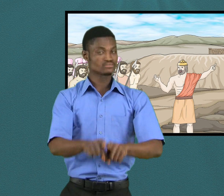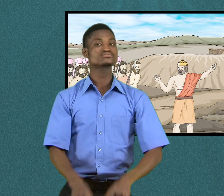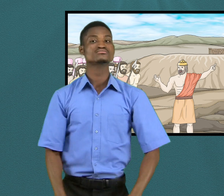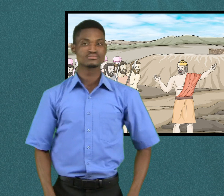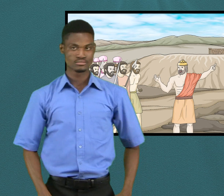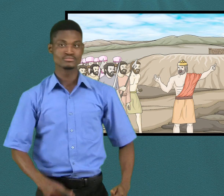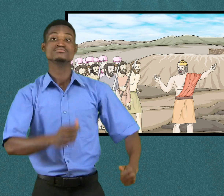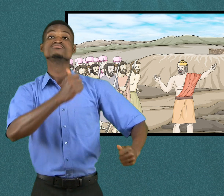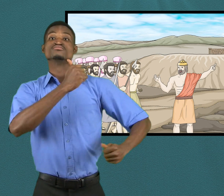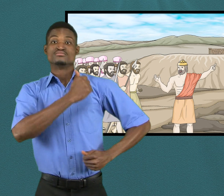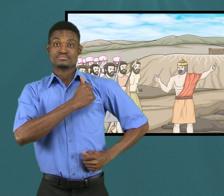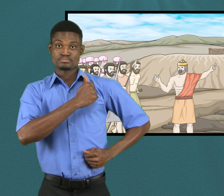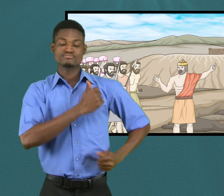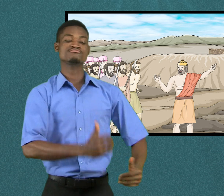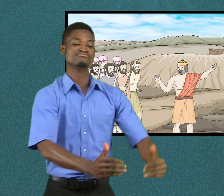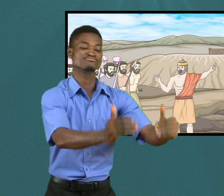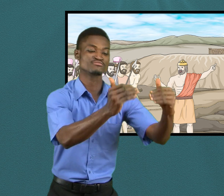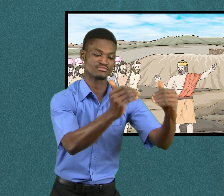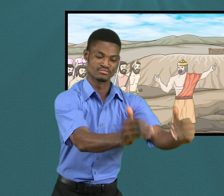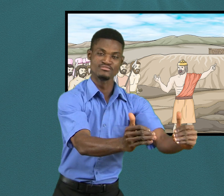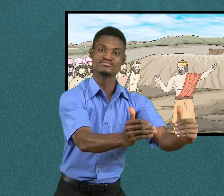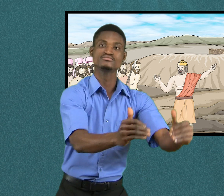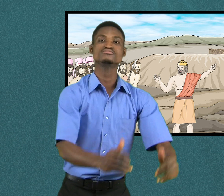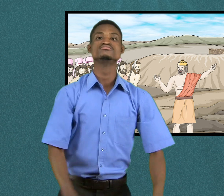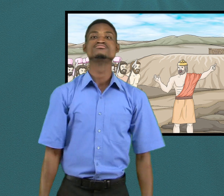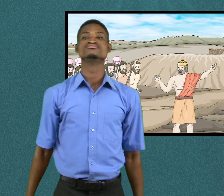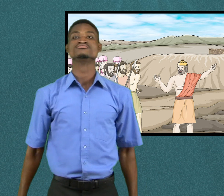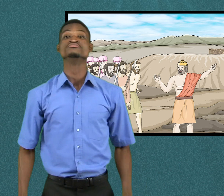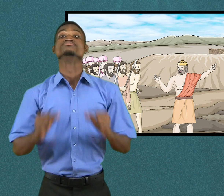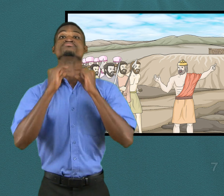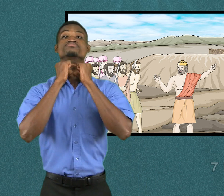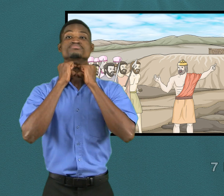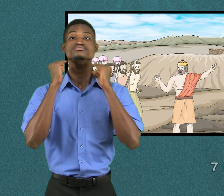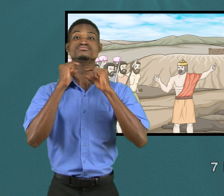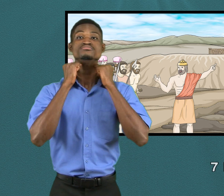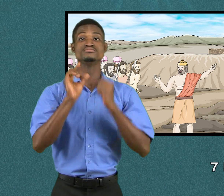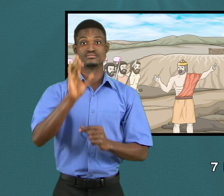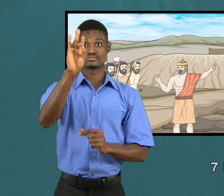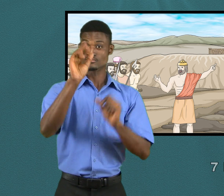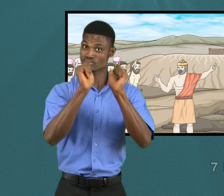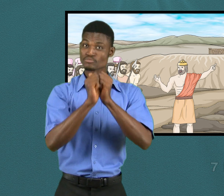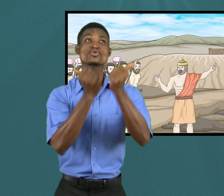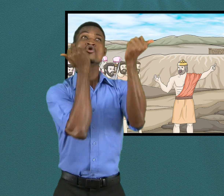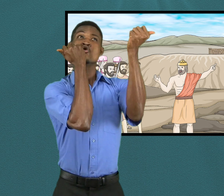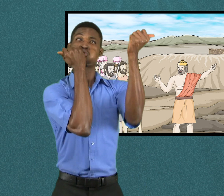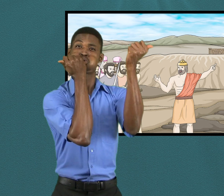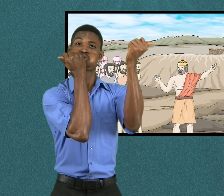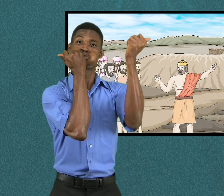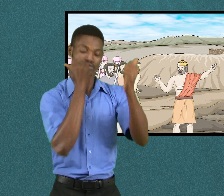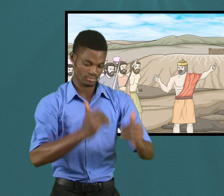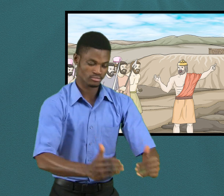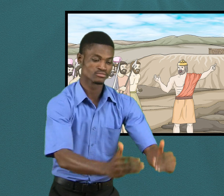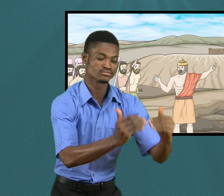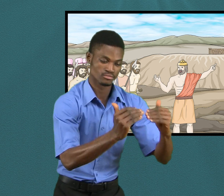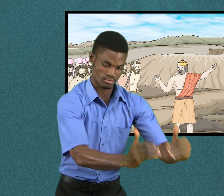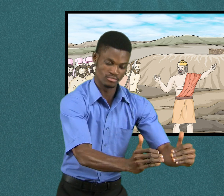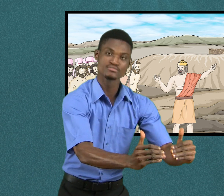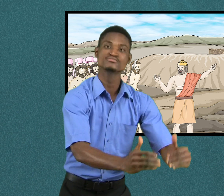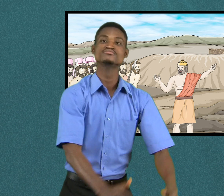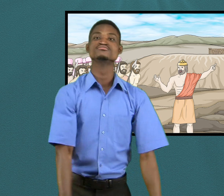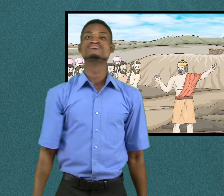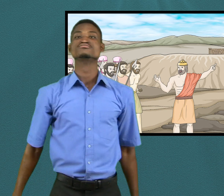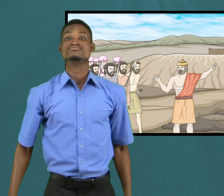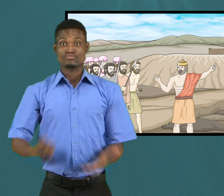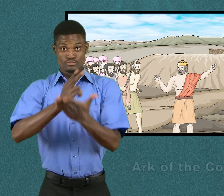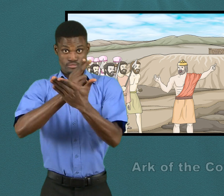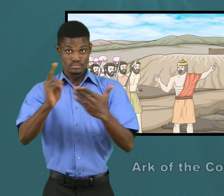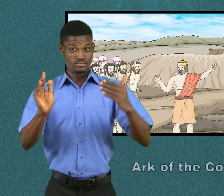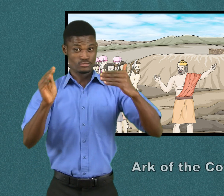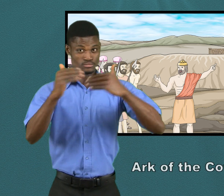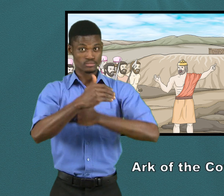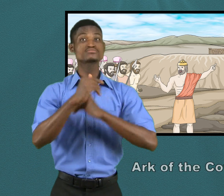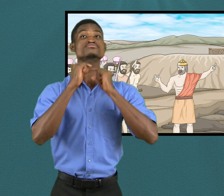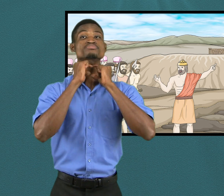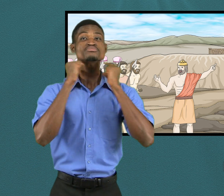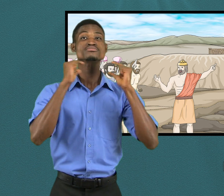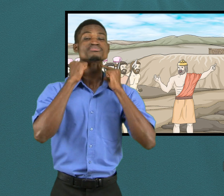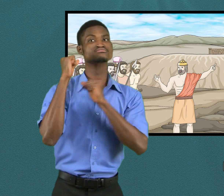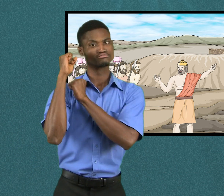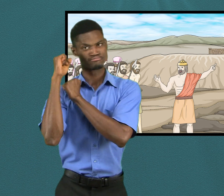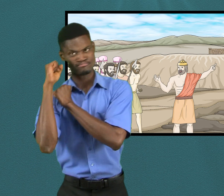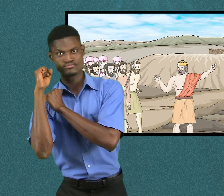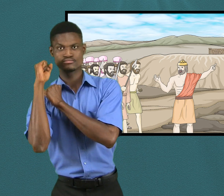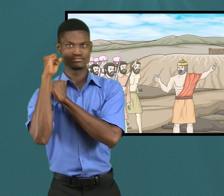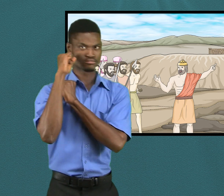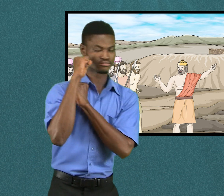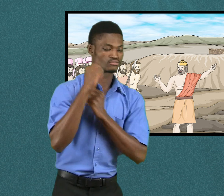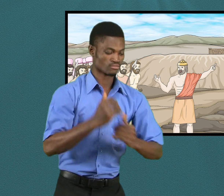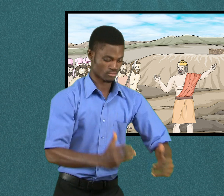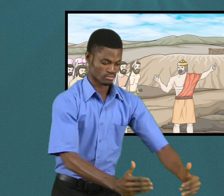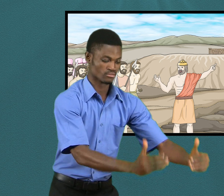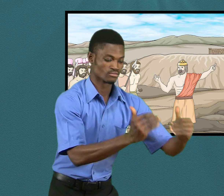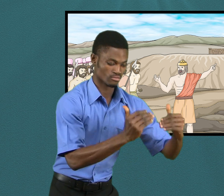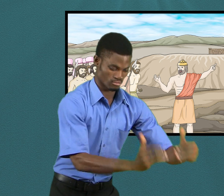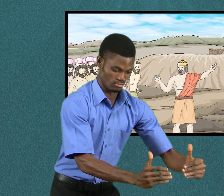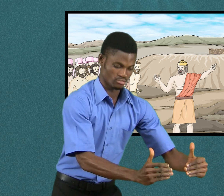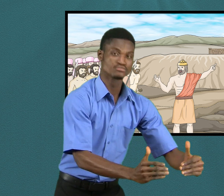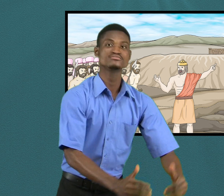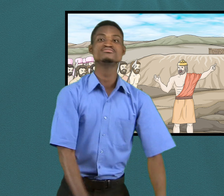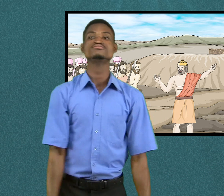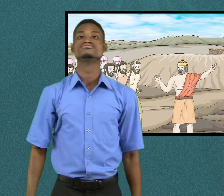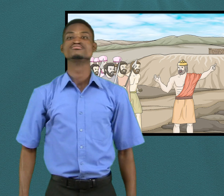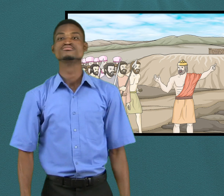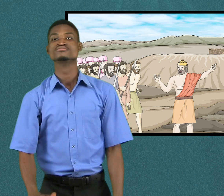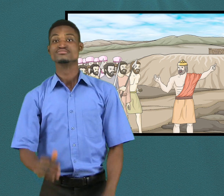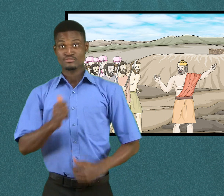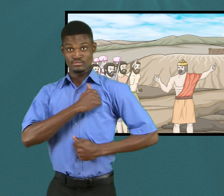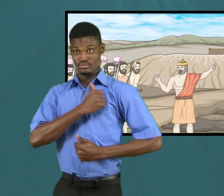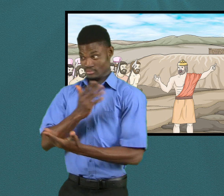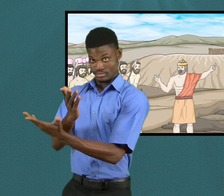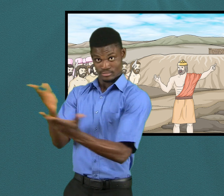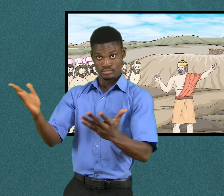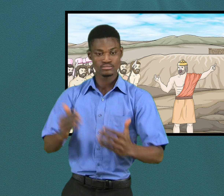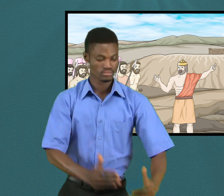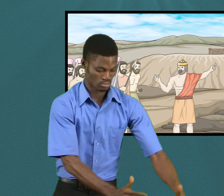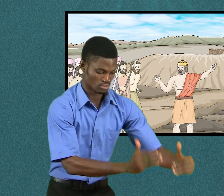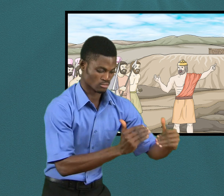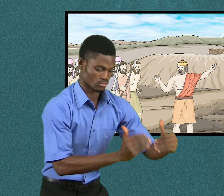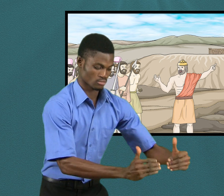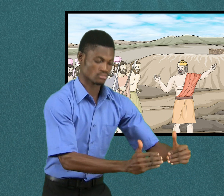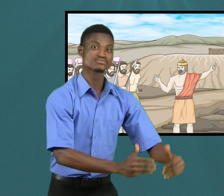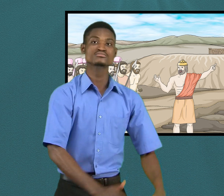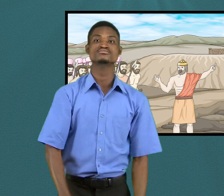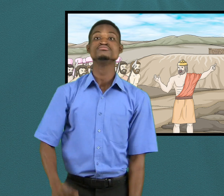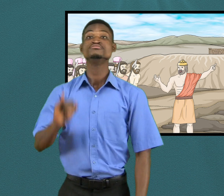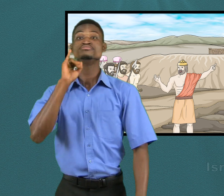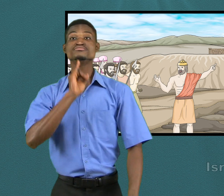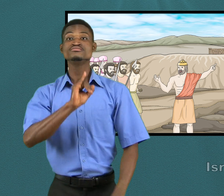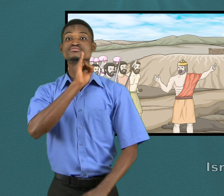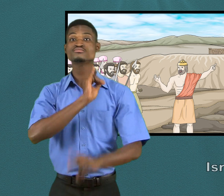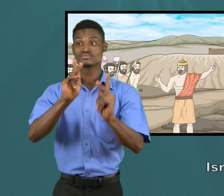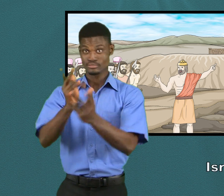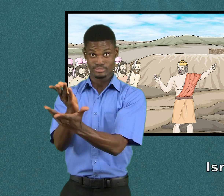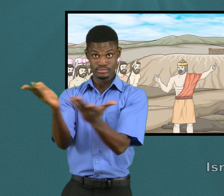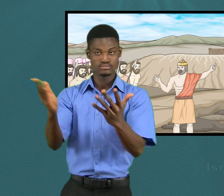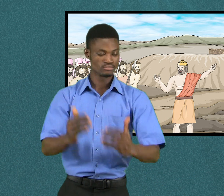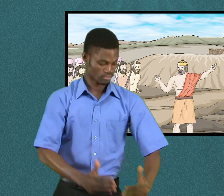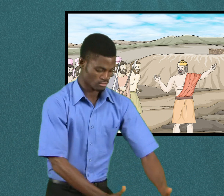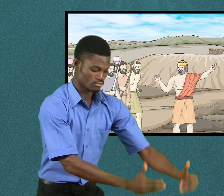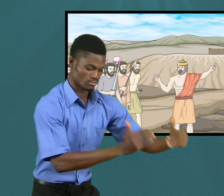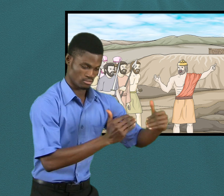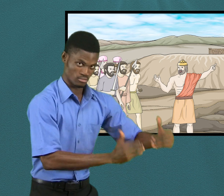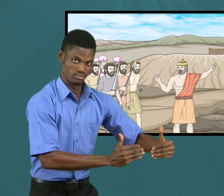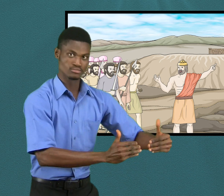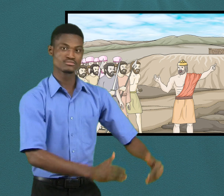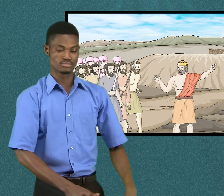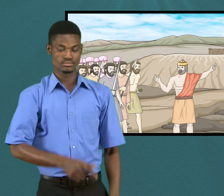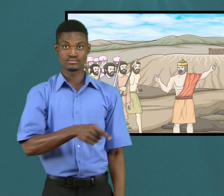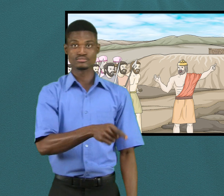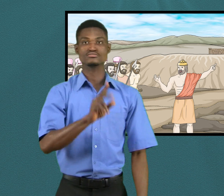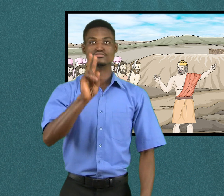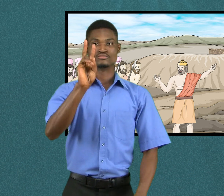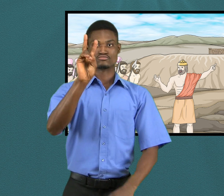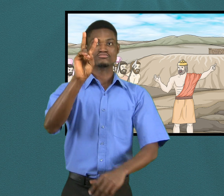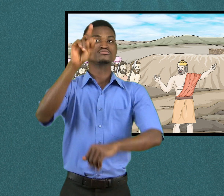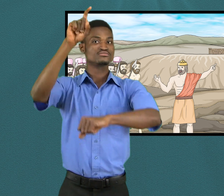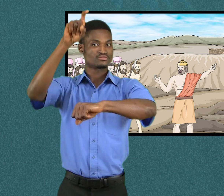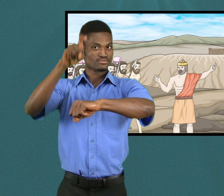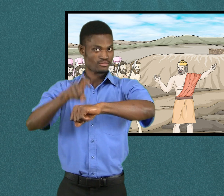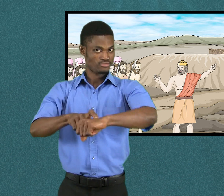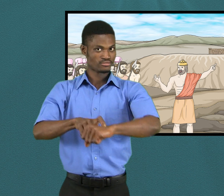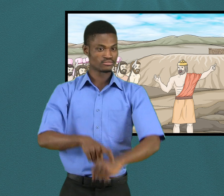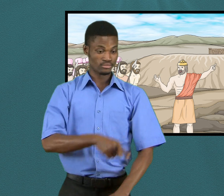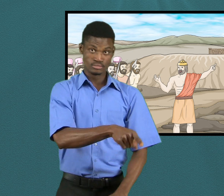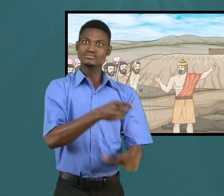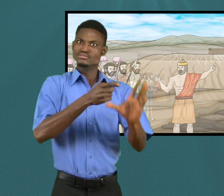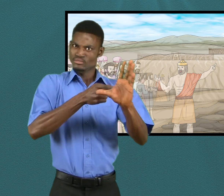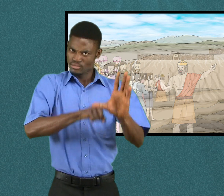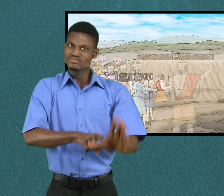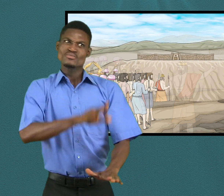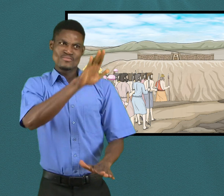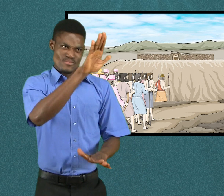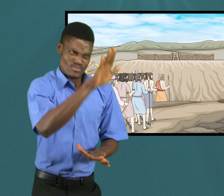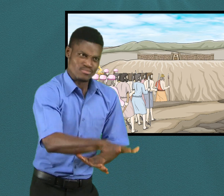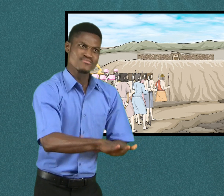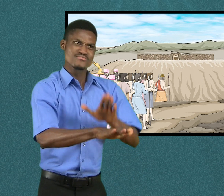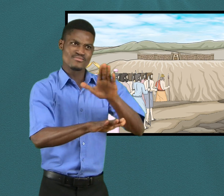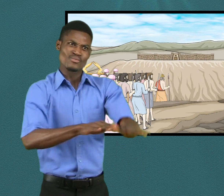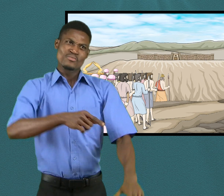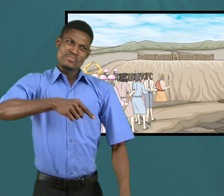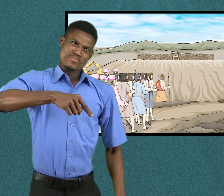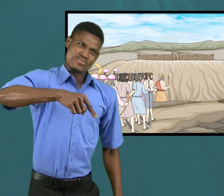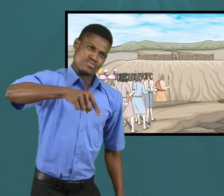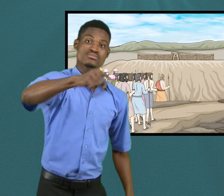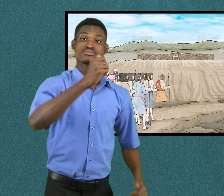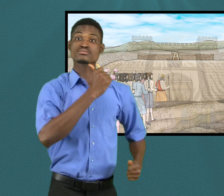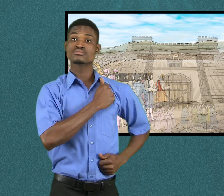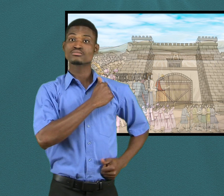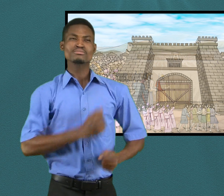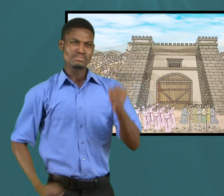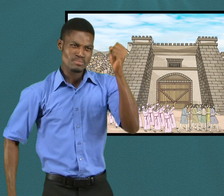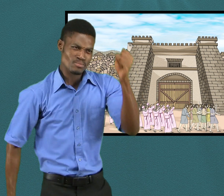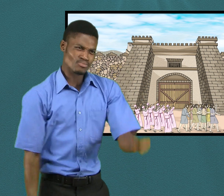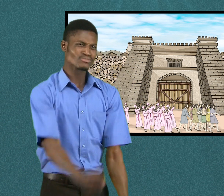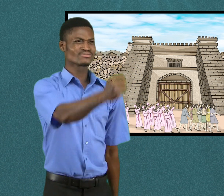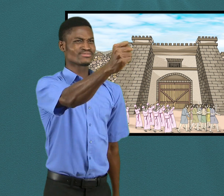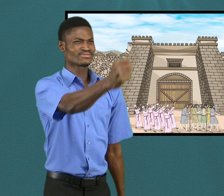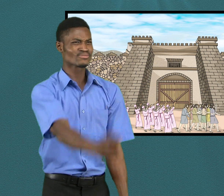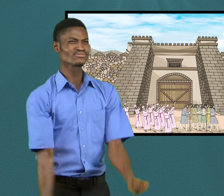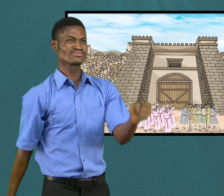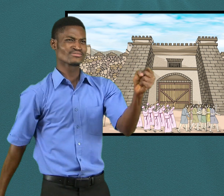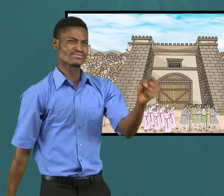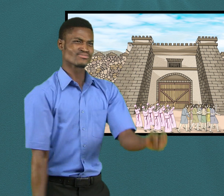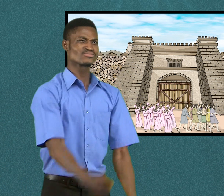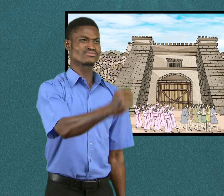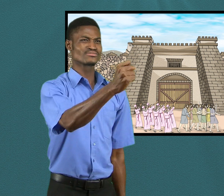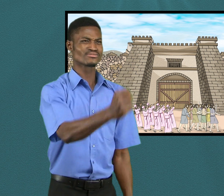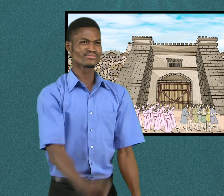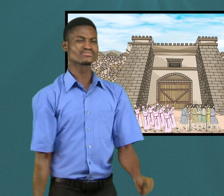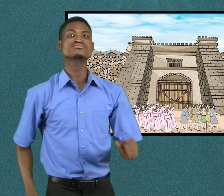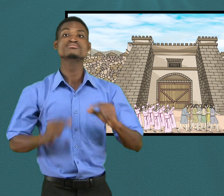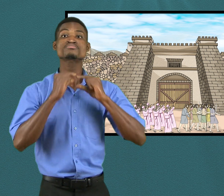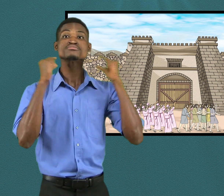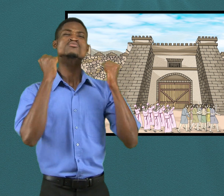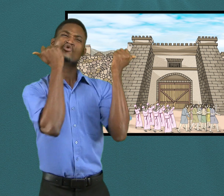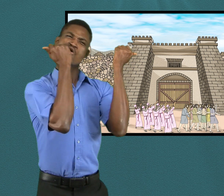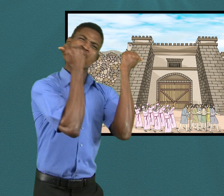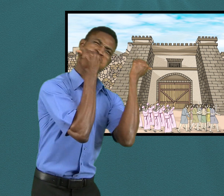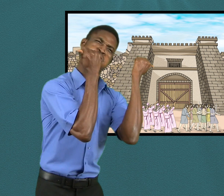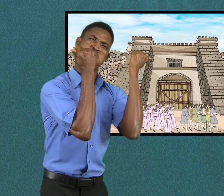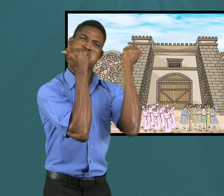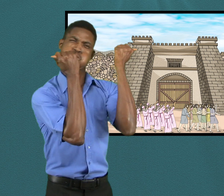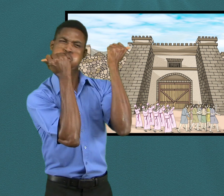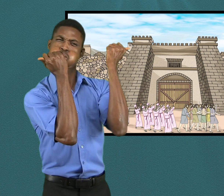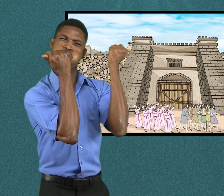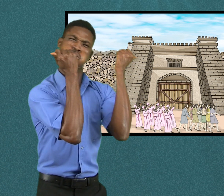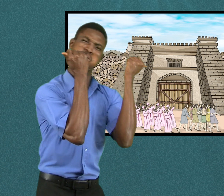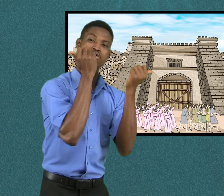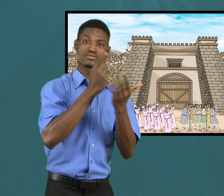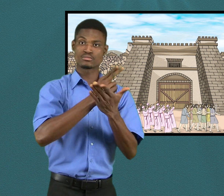And the seven priests carrying seven rams’ horns kept marching ahead of the ark of the LORD and blowing the horns.